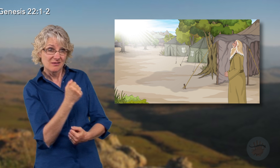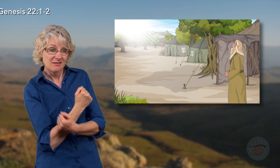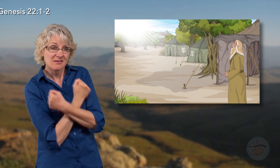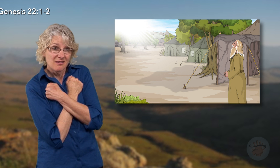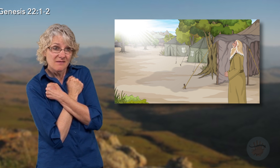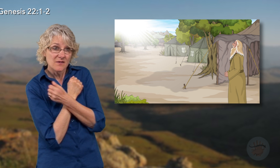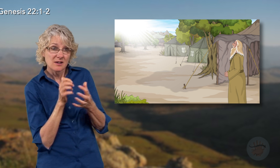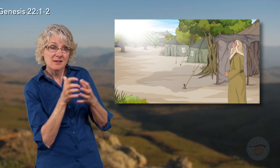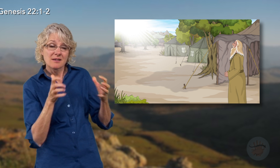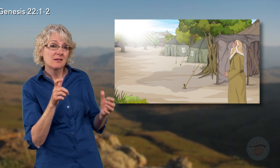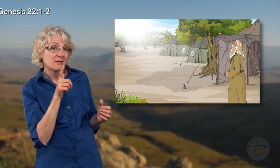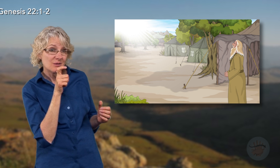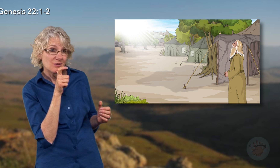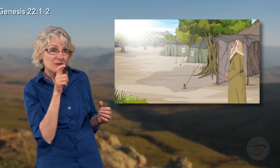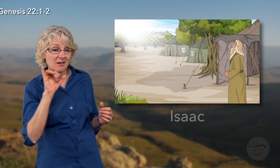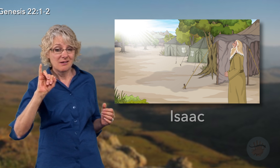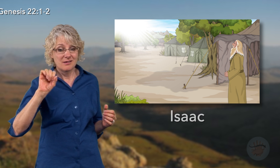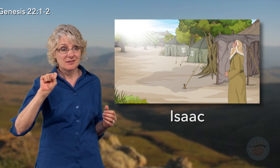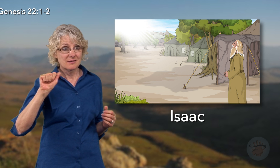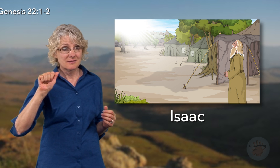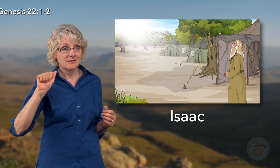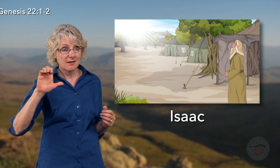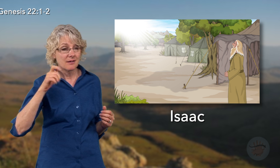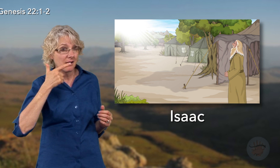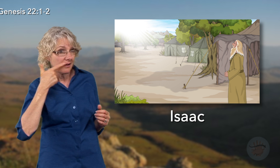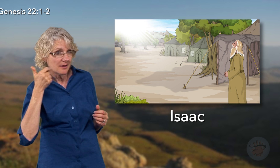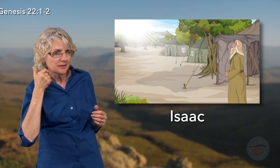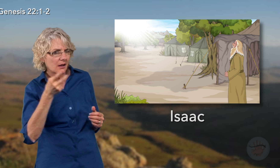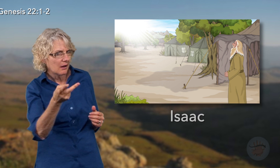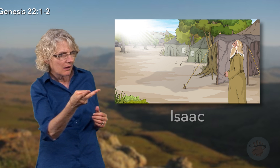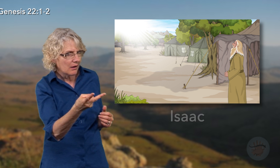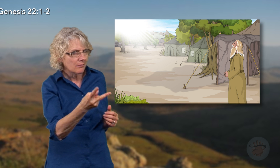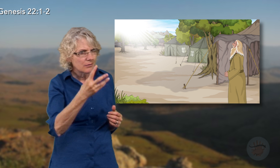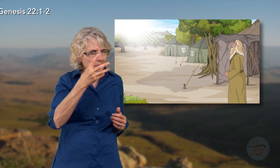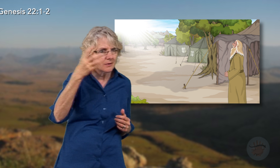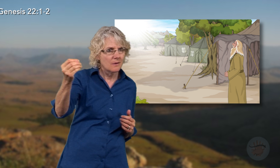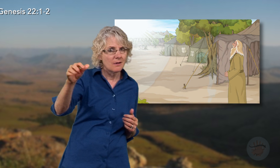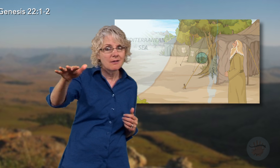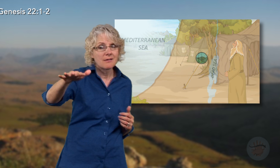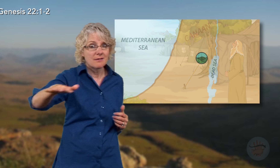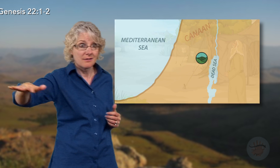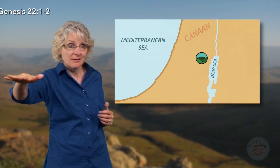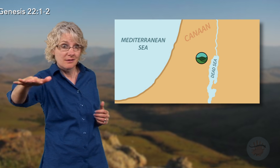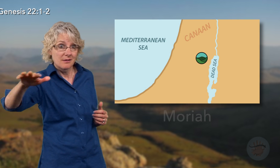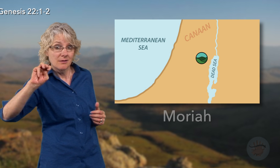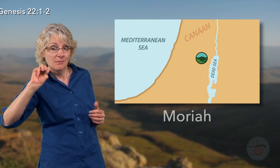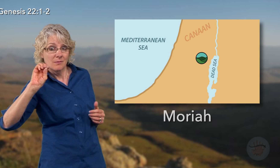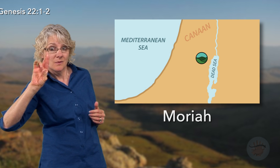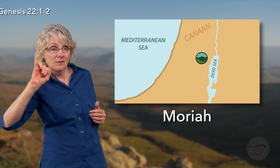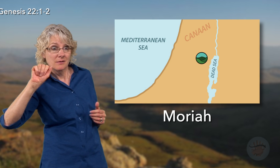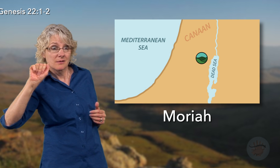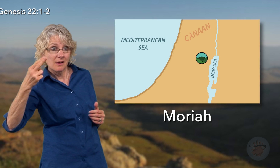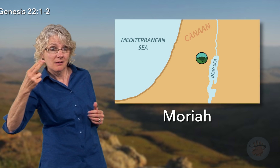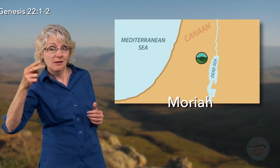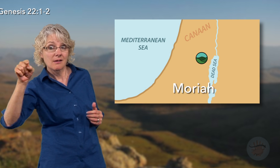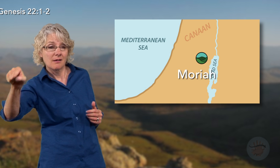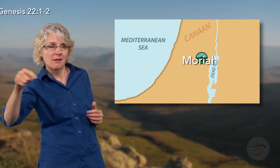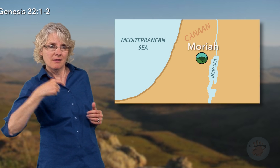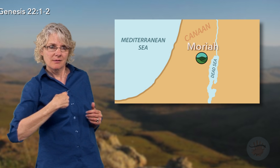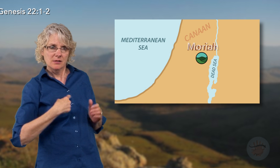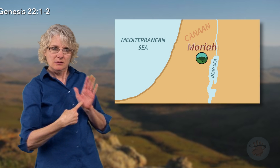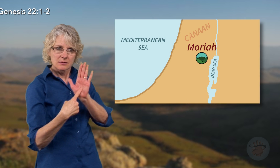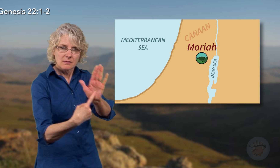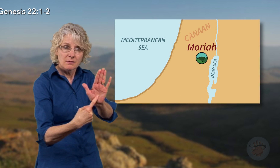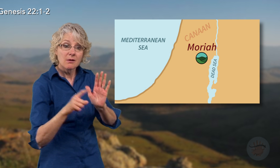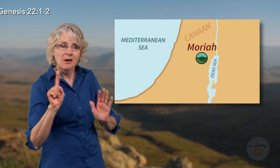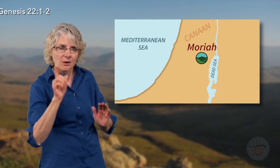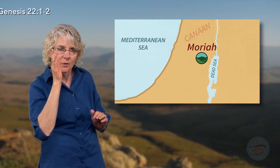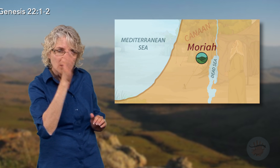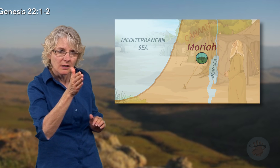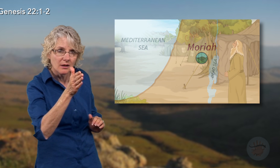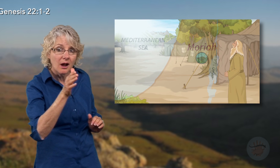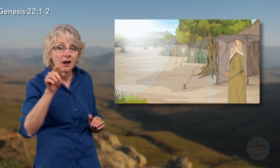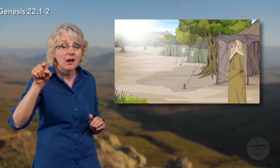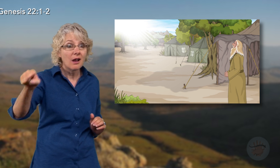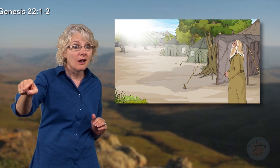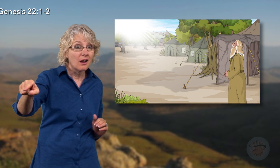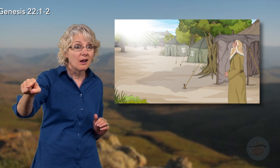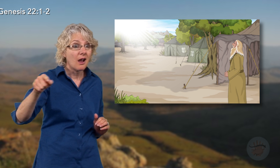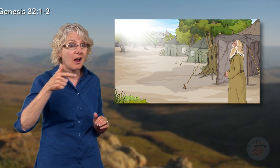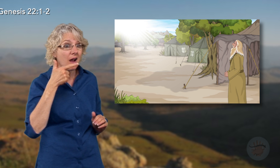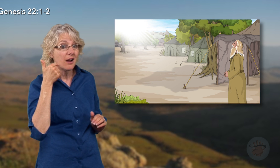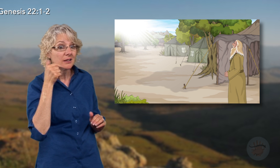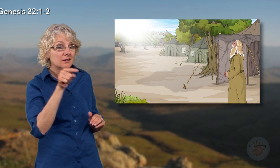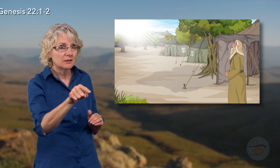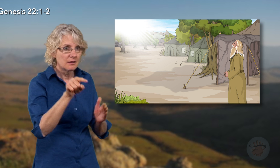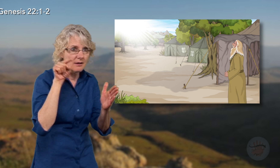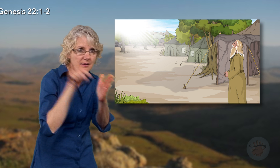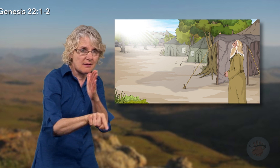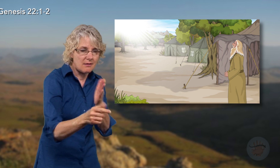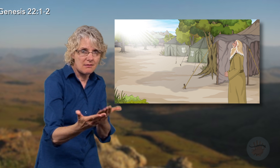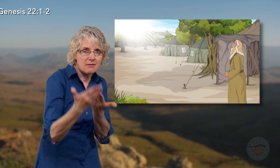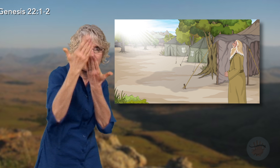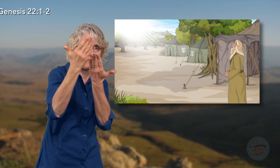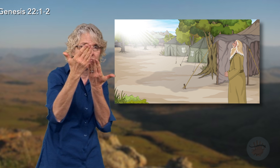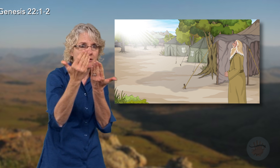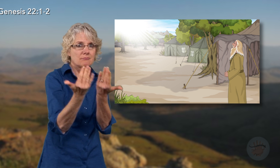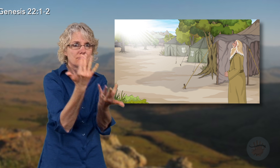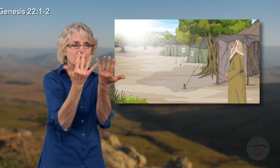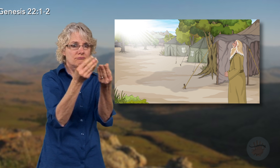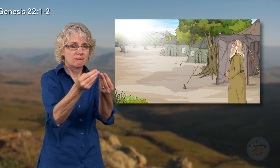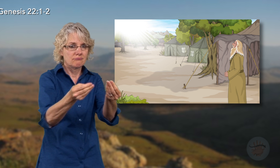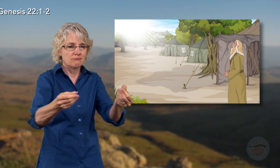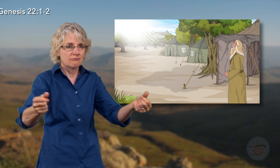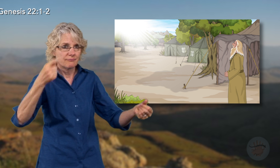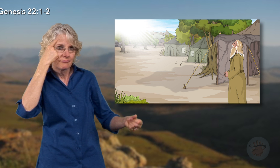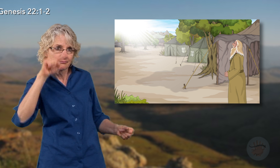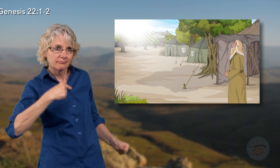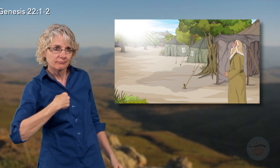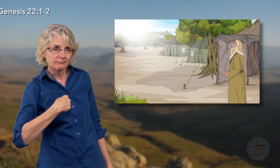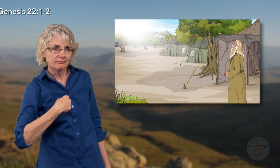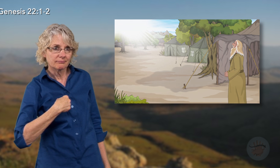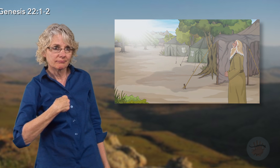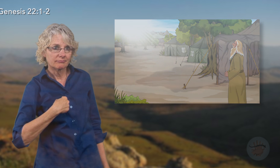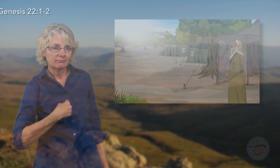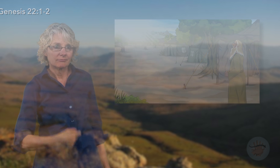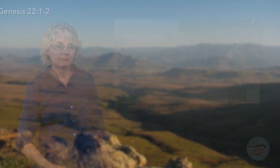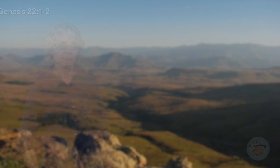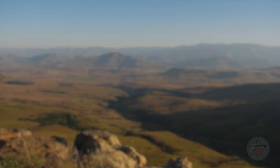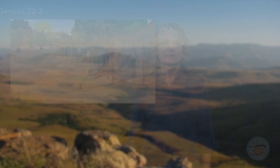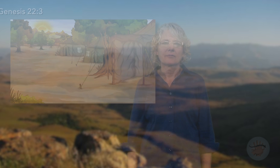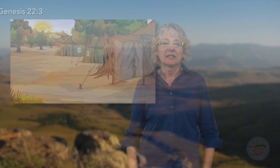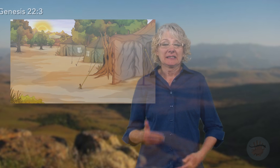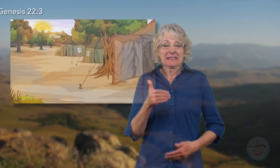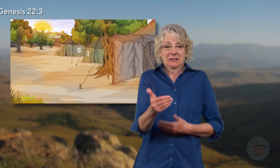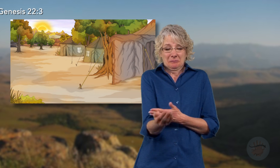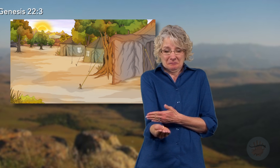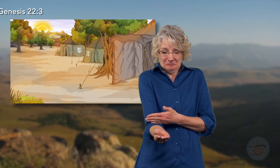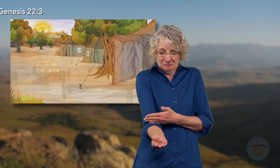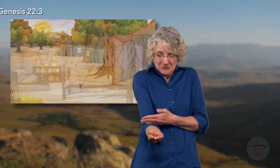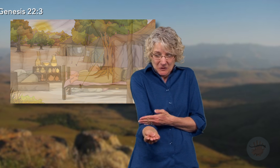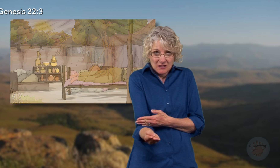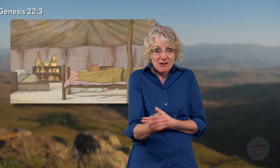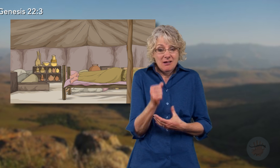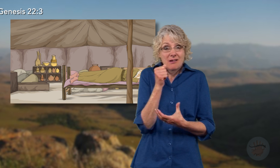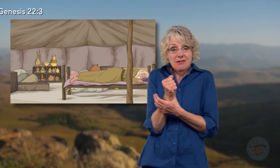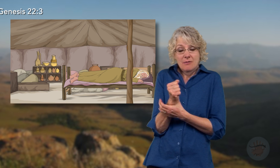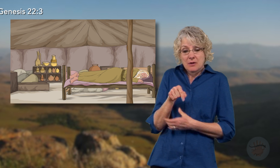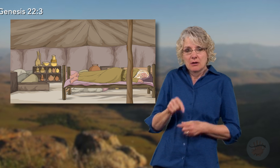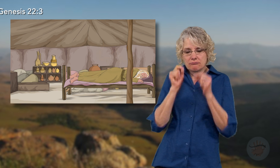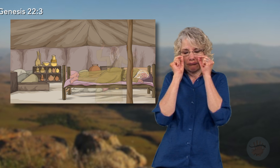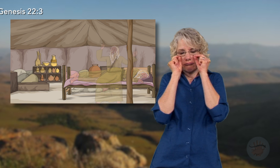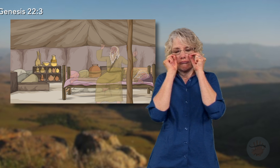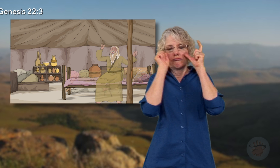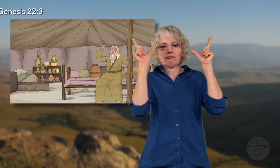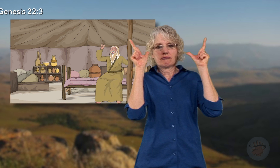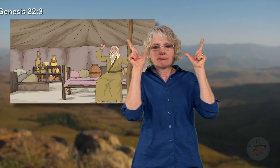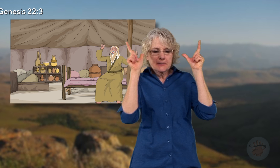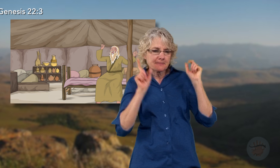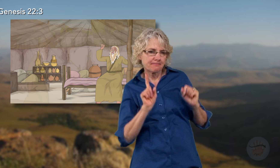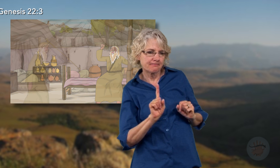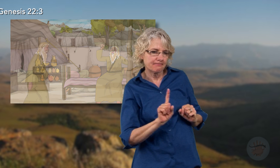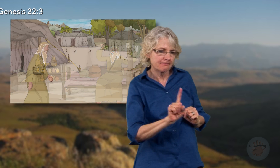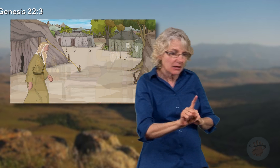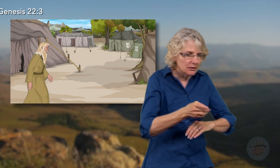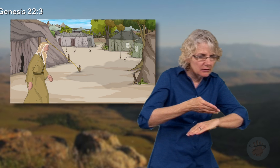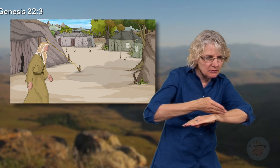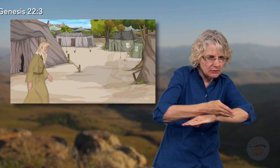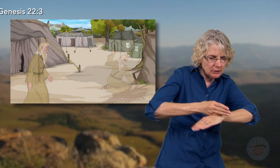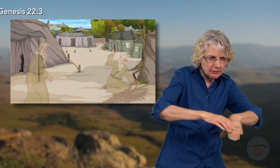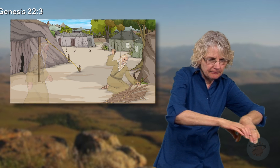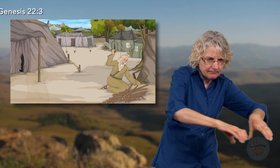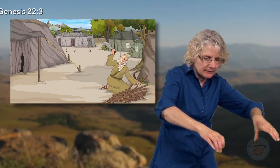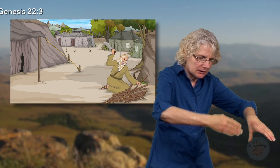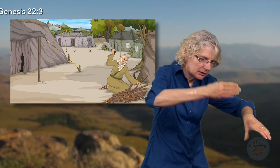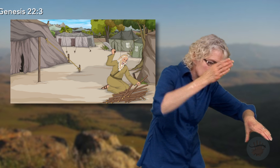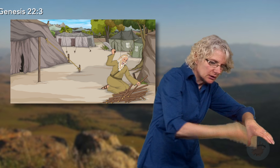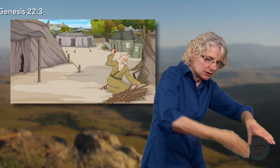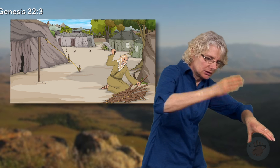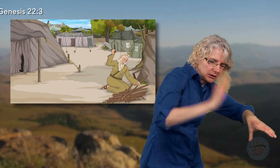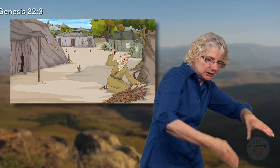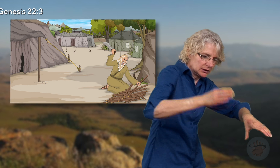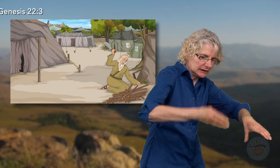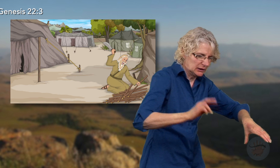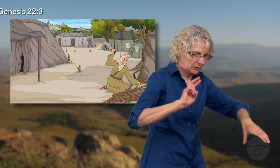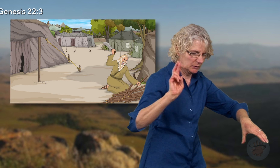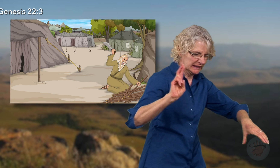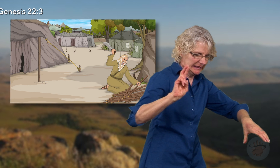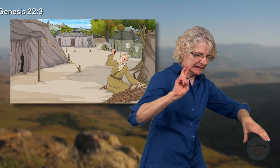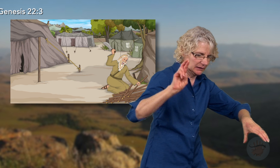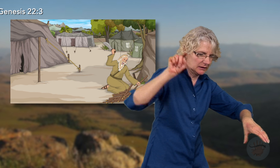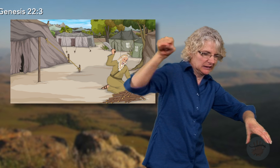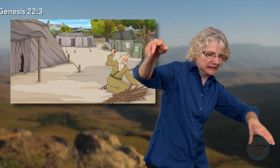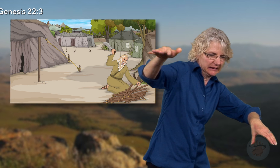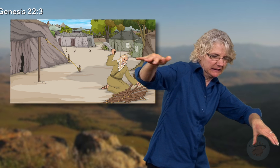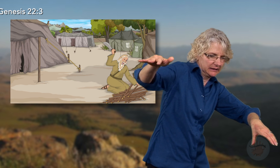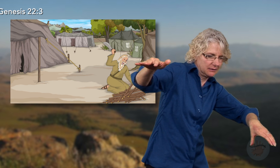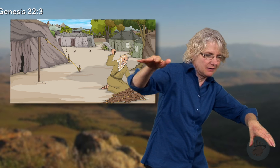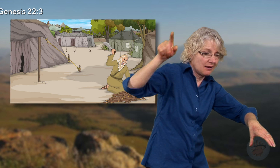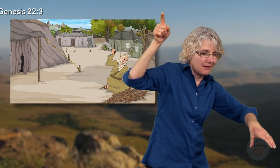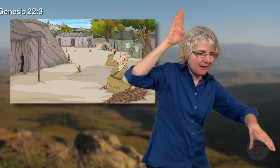“Take your son,” God said, “your only son Isaac, whom you love, and go to the land of Moriah.